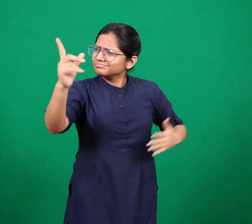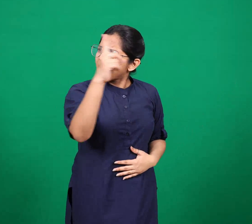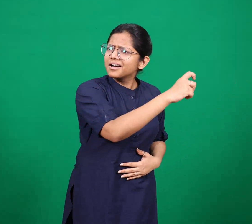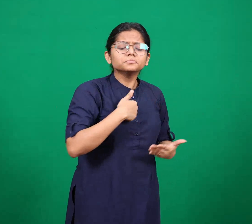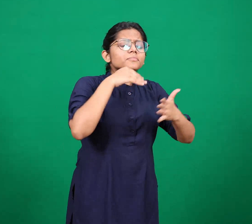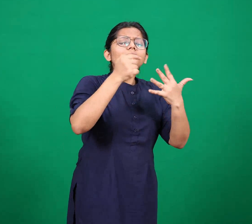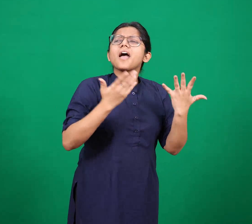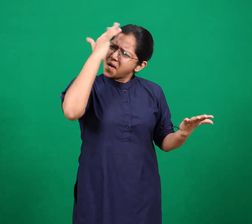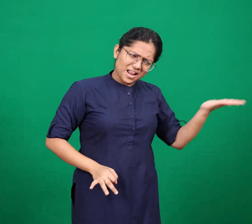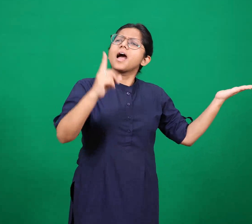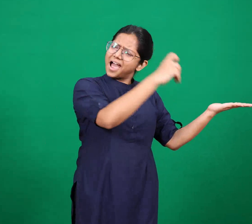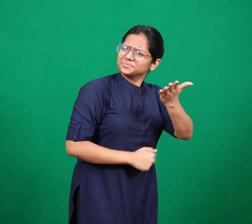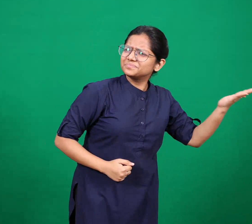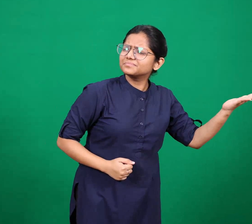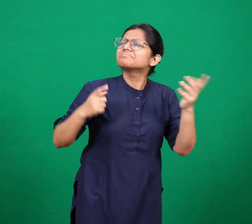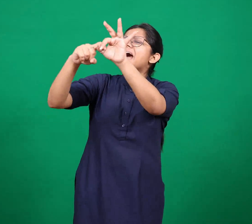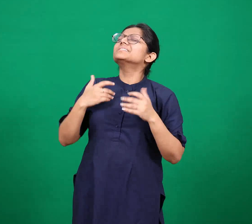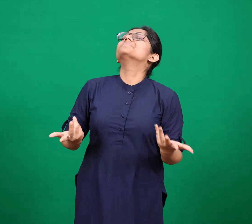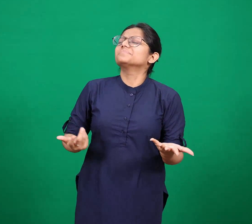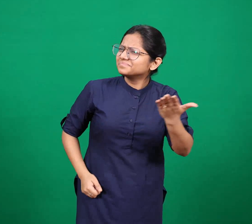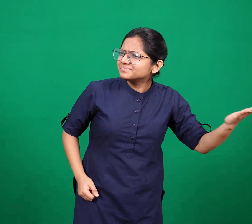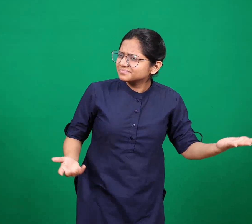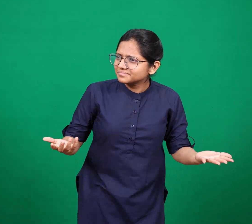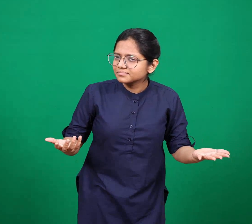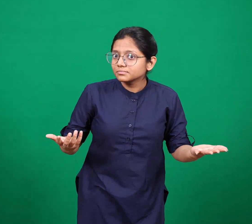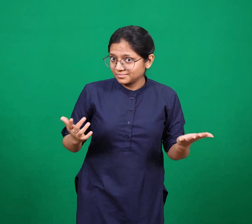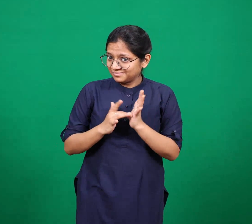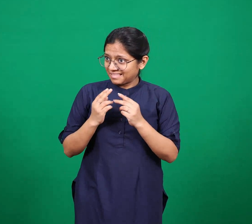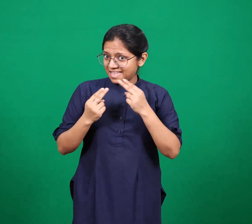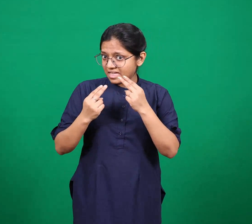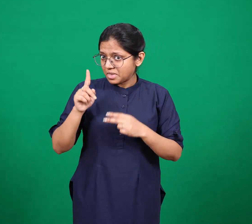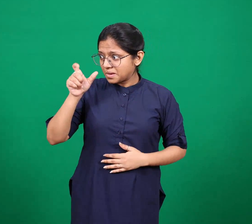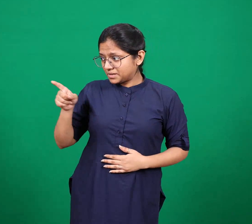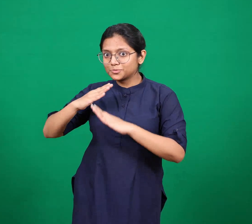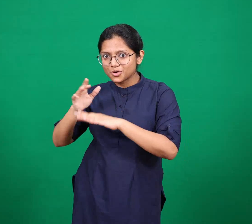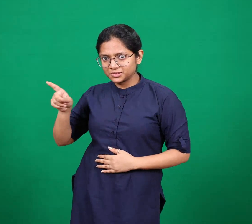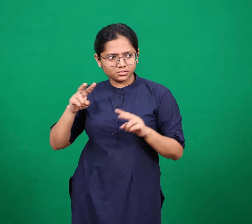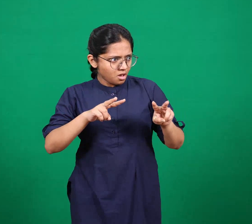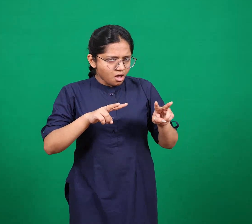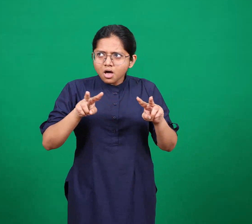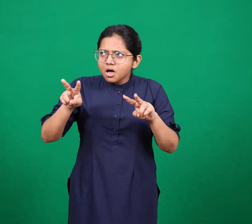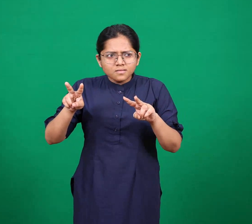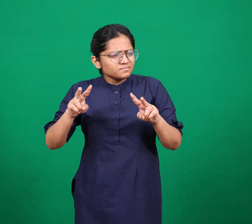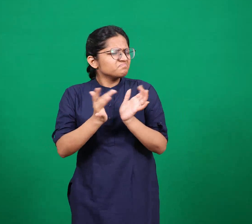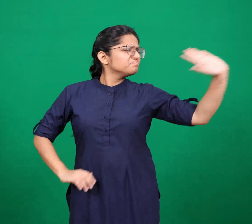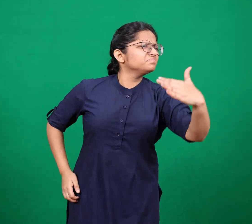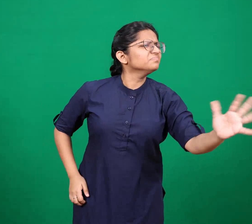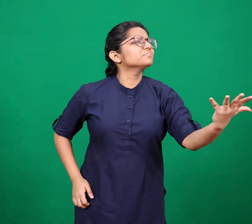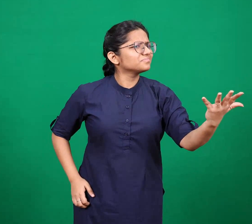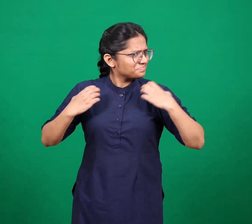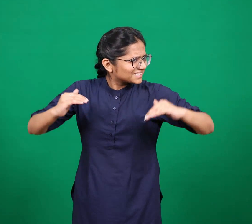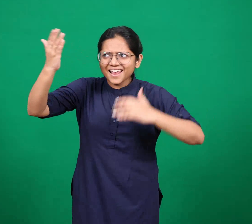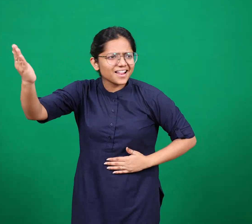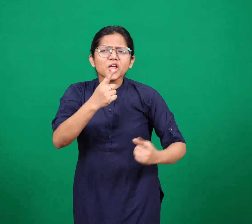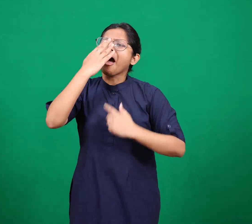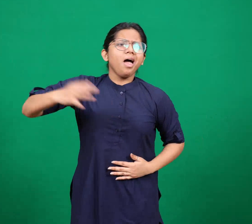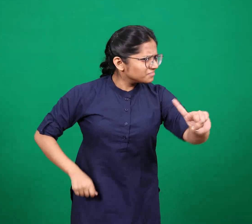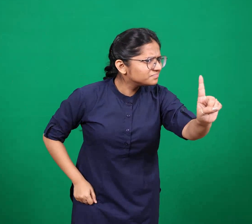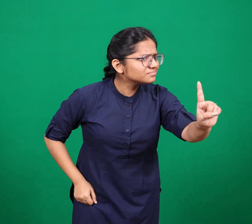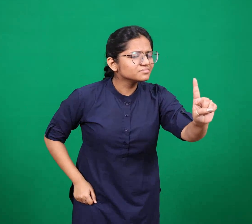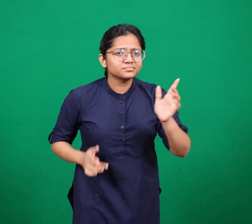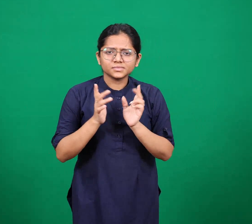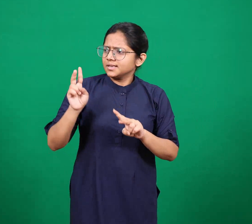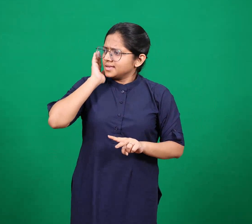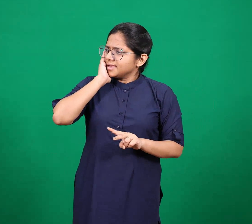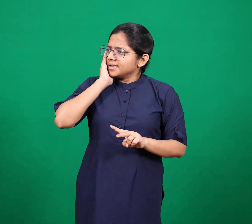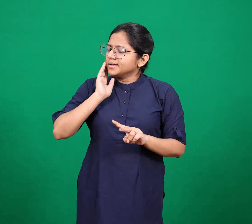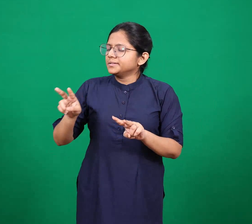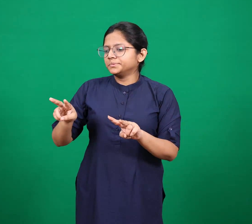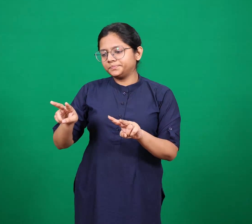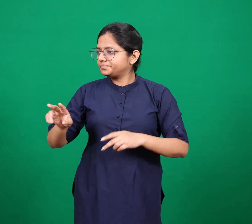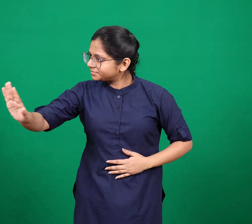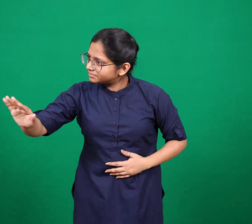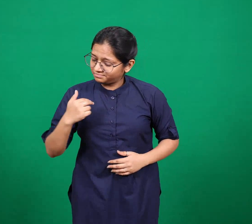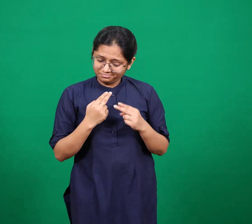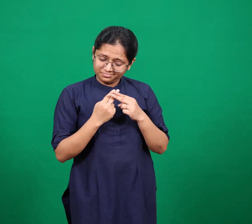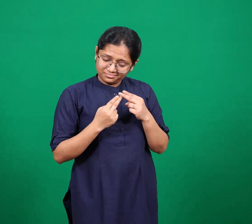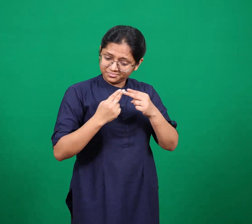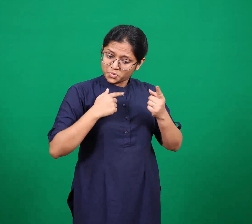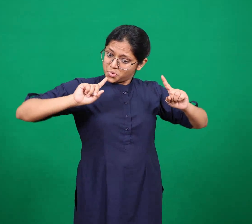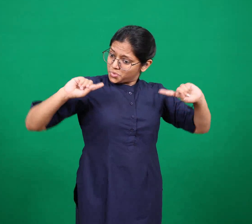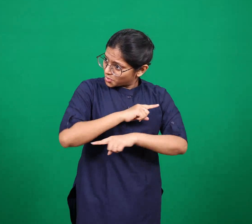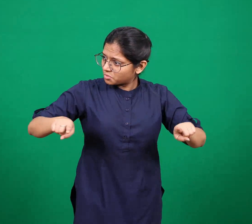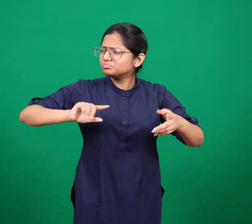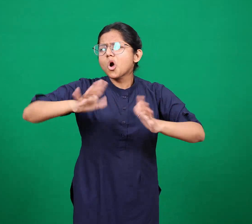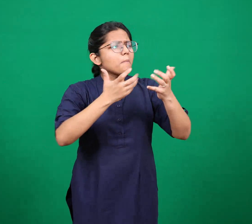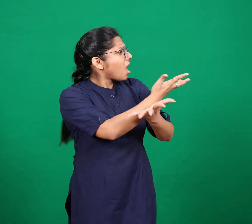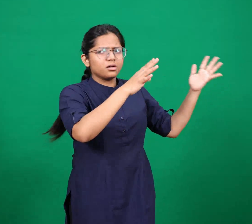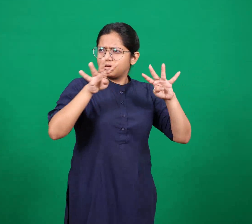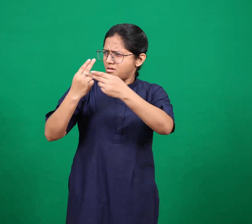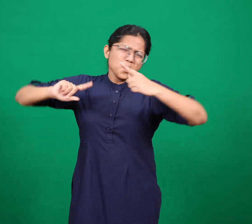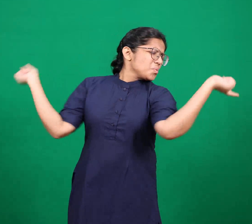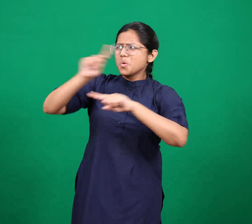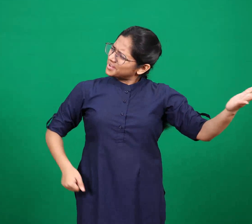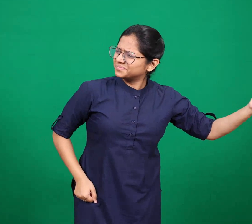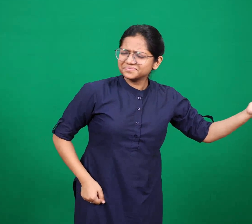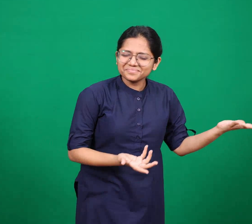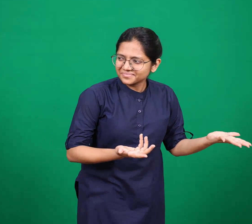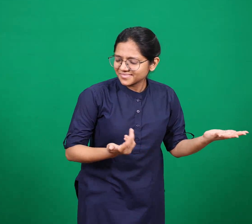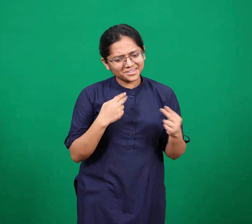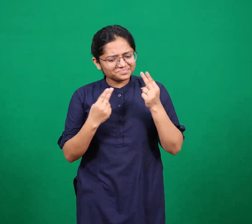Surely they know what I said." When Jesus had said this, one of the officers standing nearby slapped Him in the face and said, "Is this how You answer the high priest?"